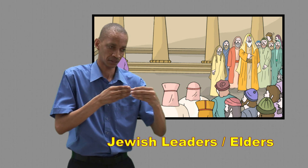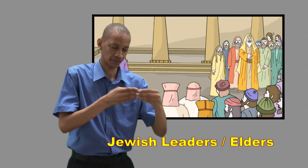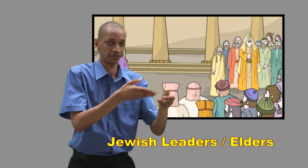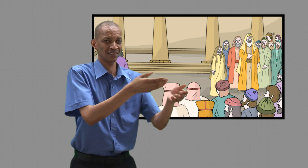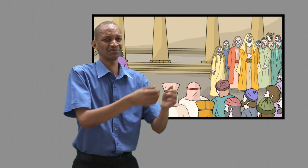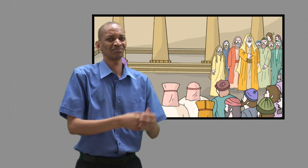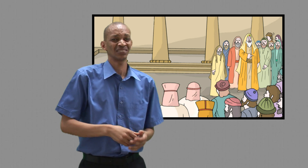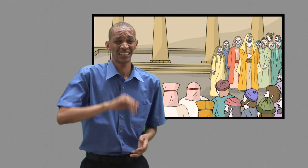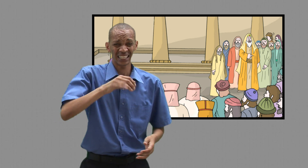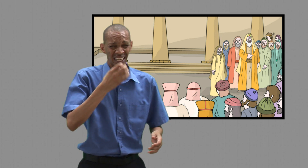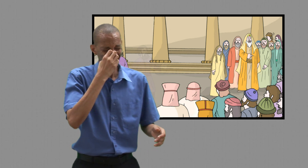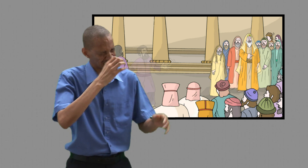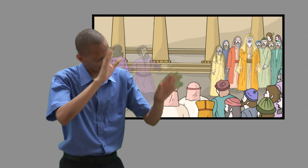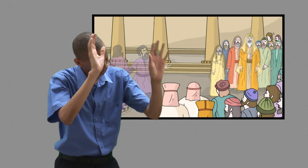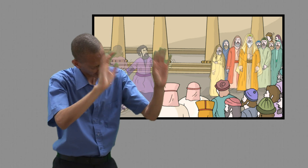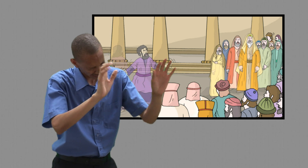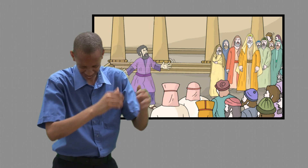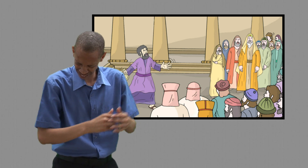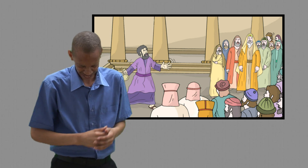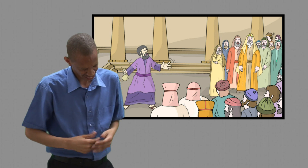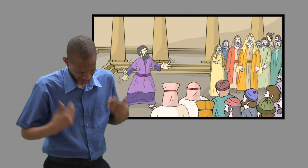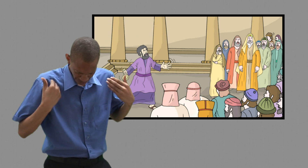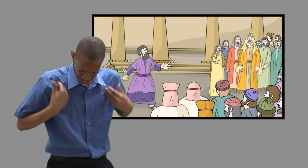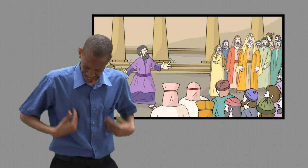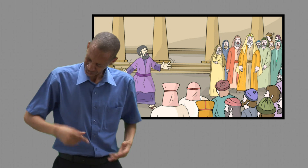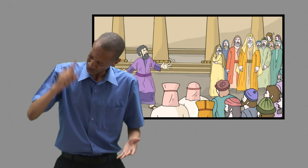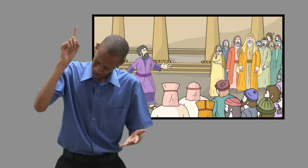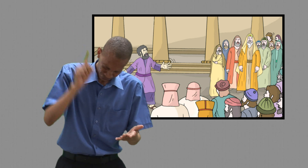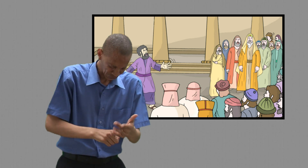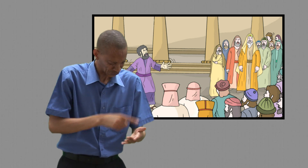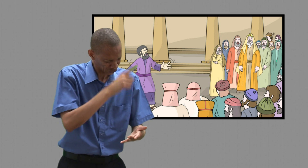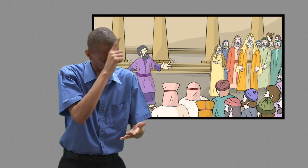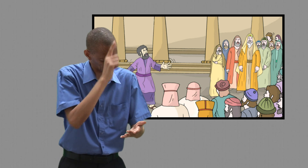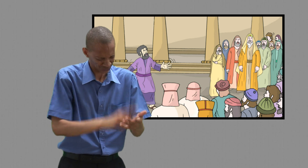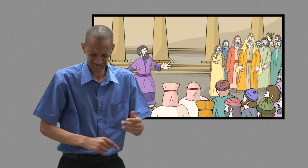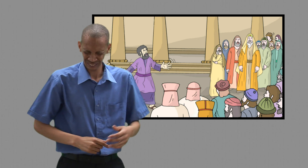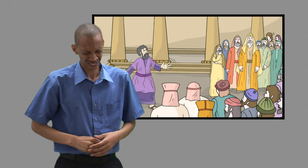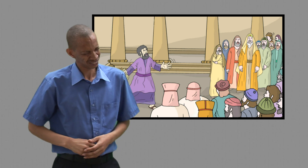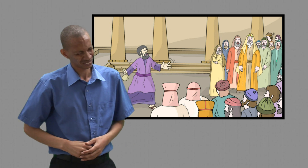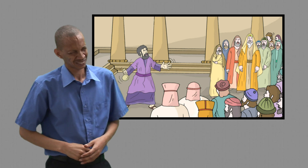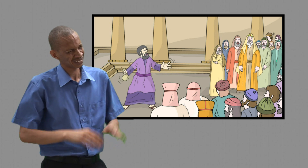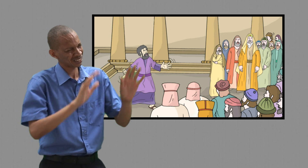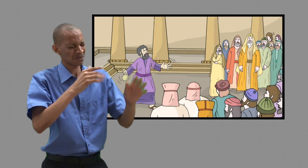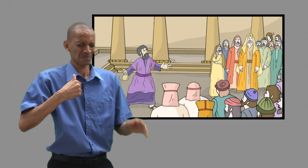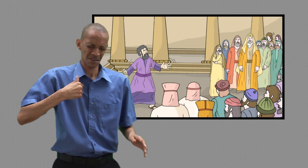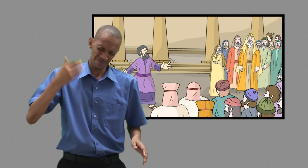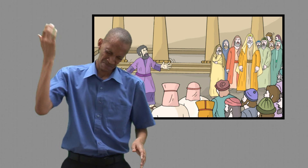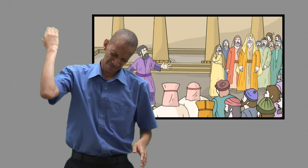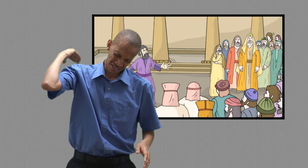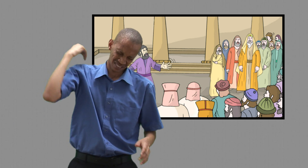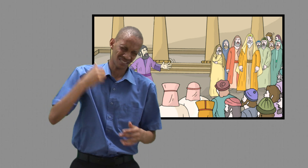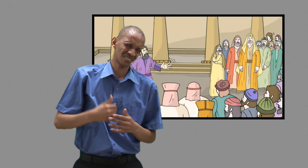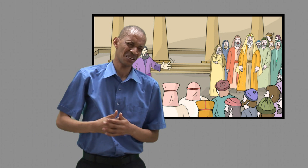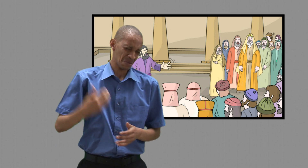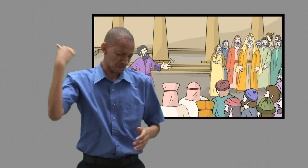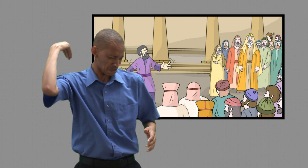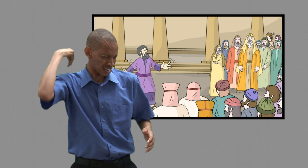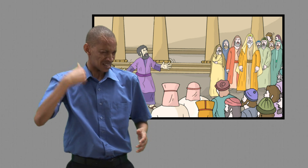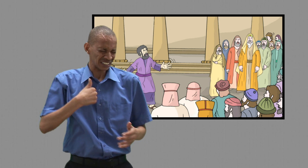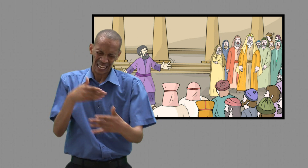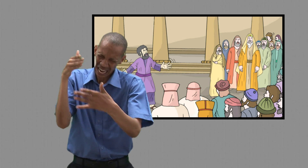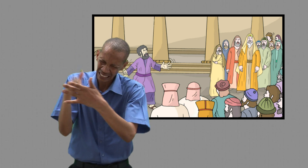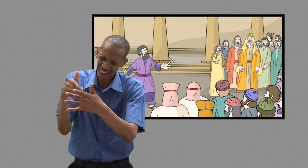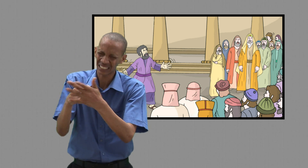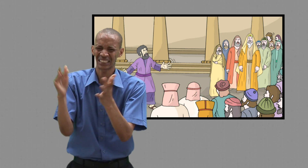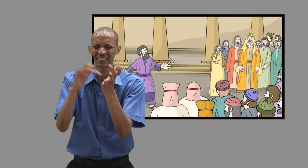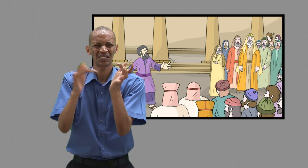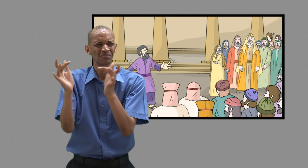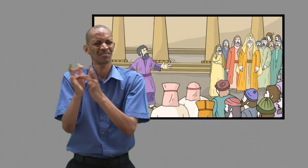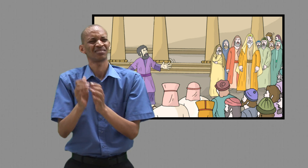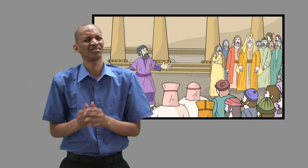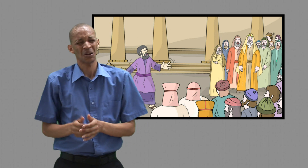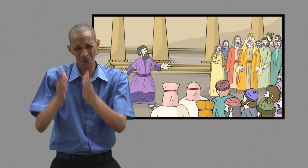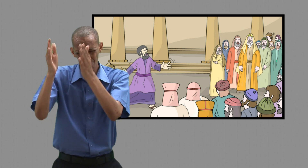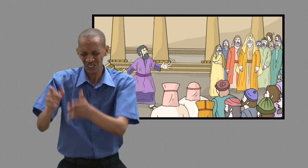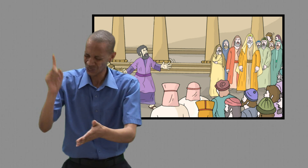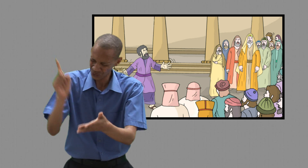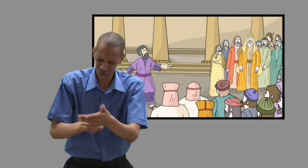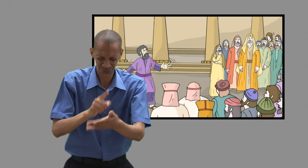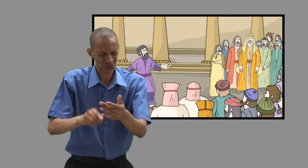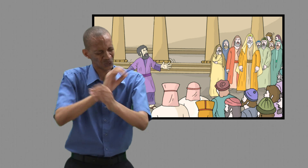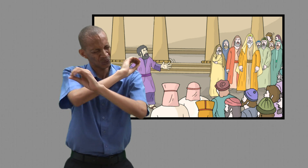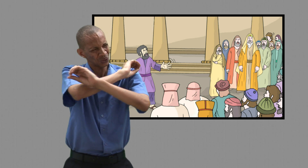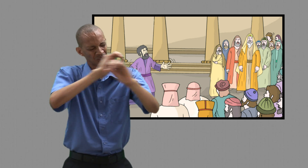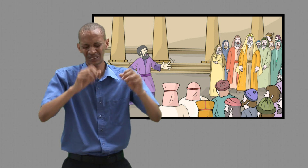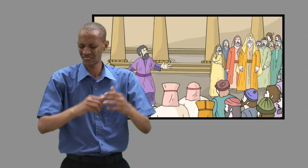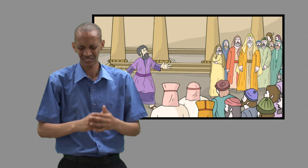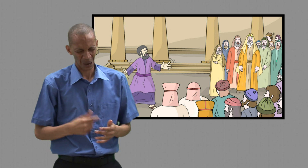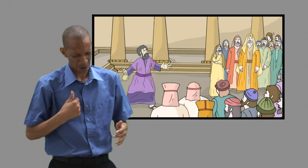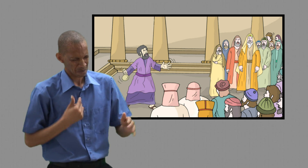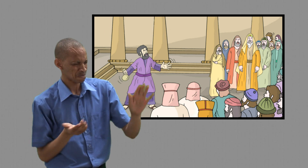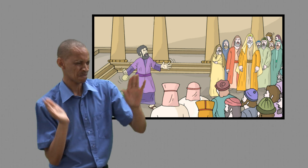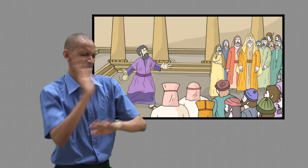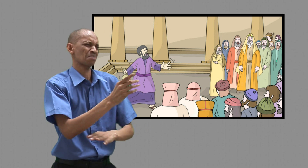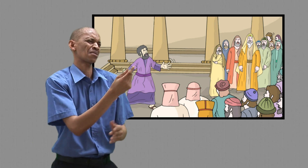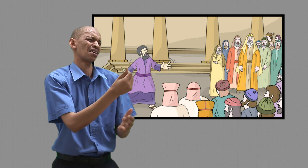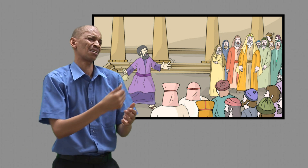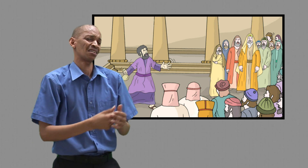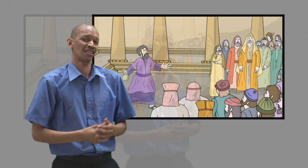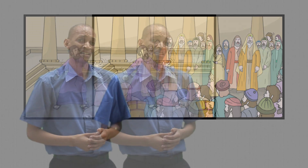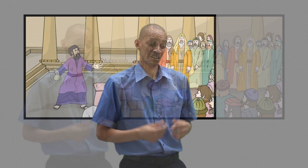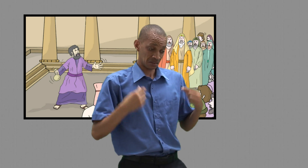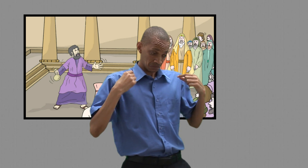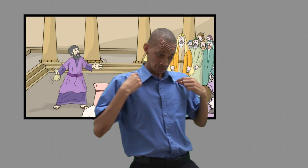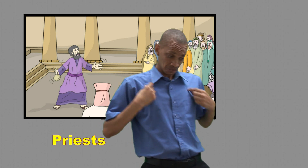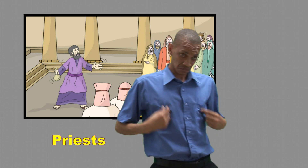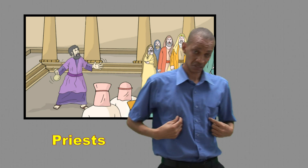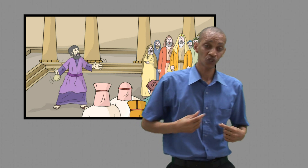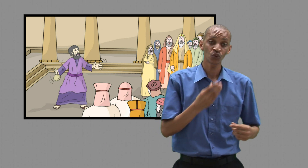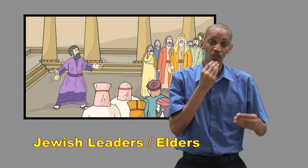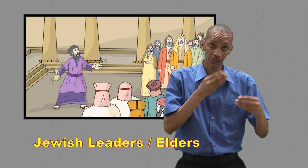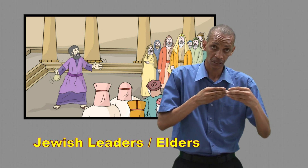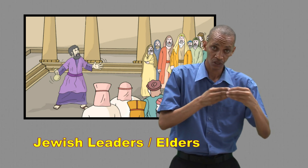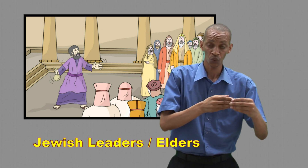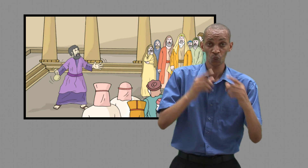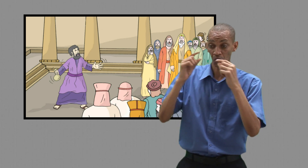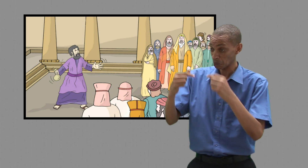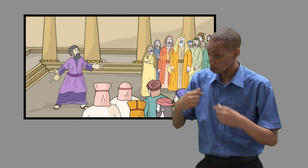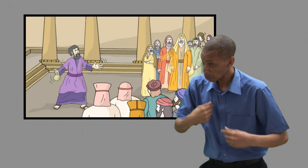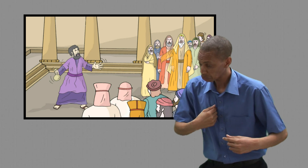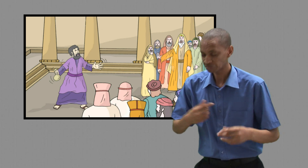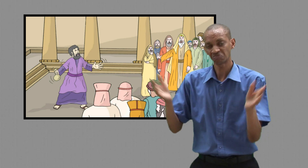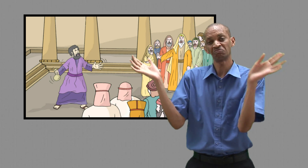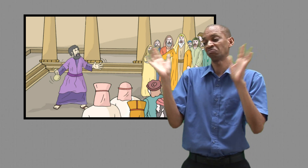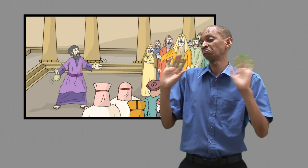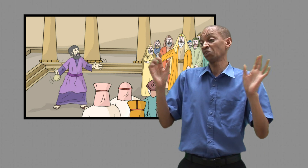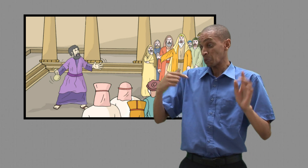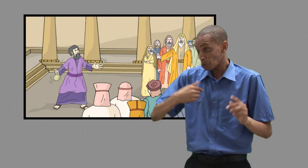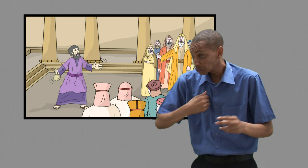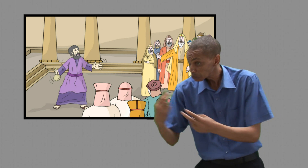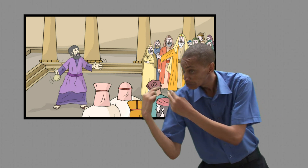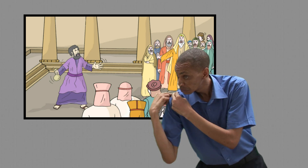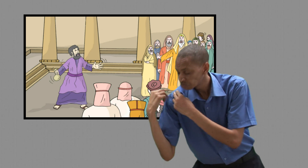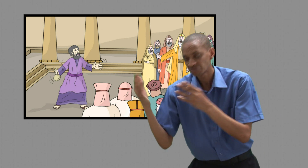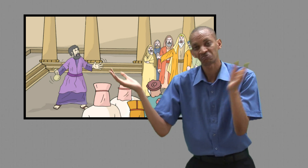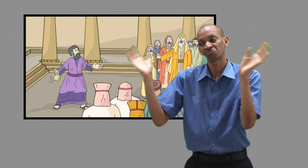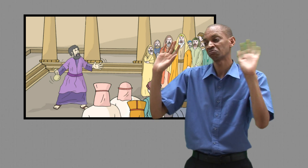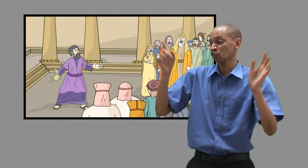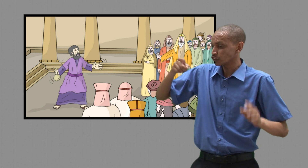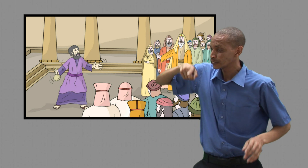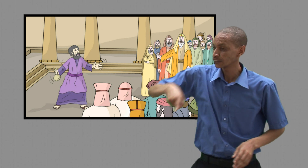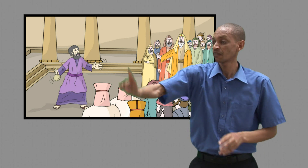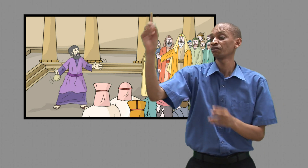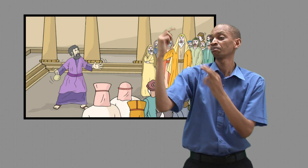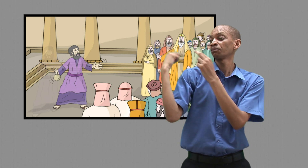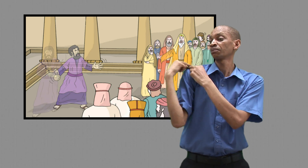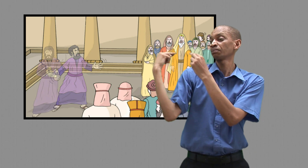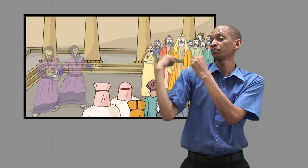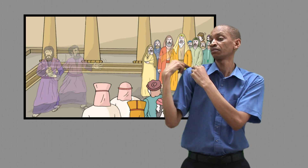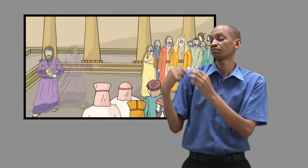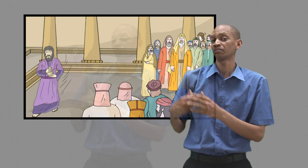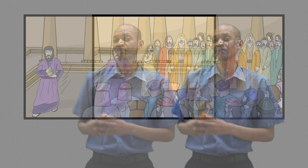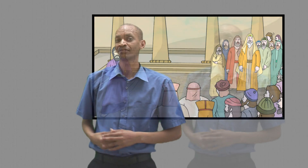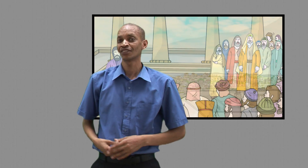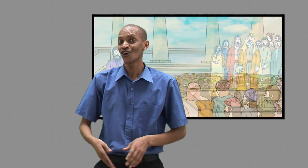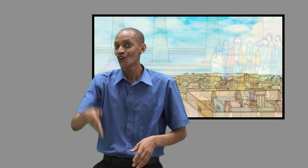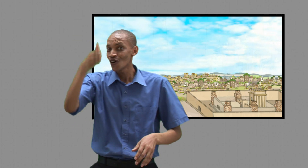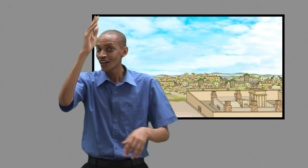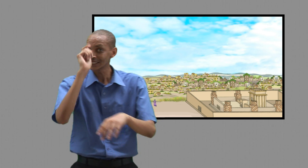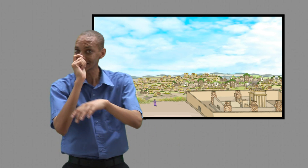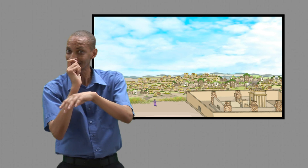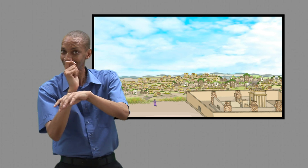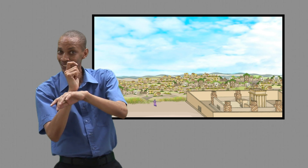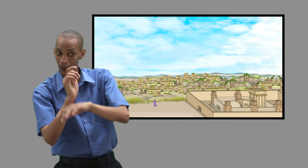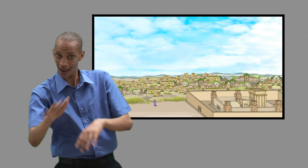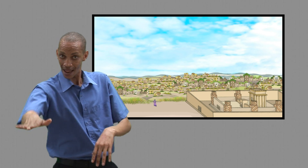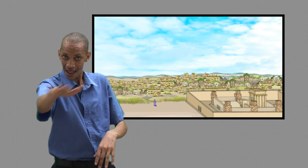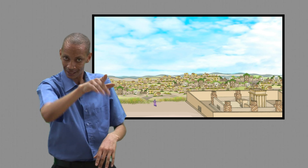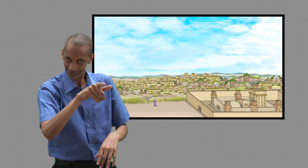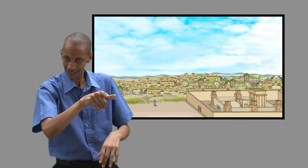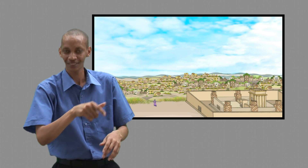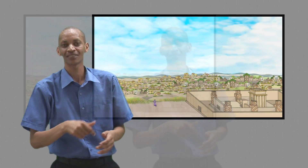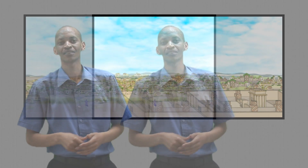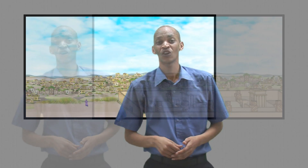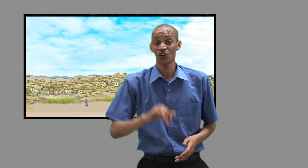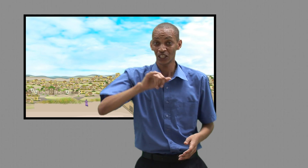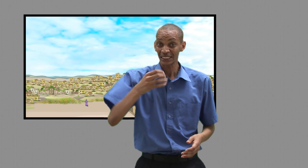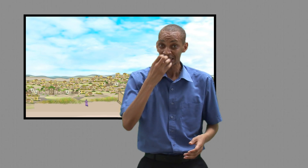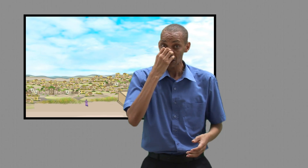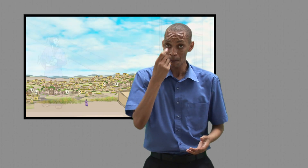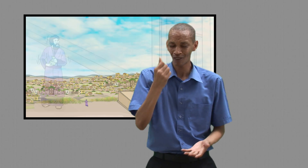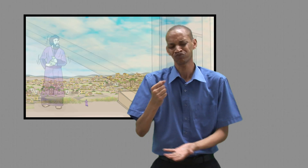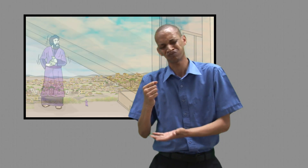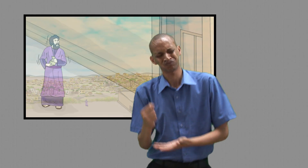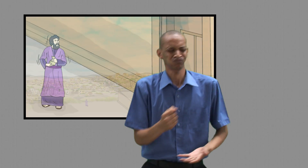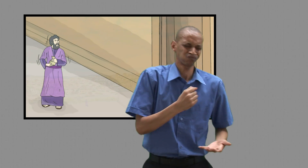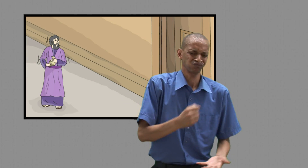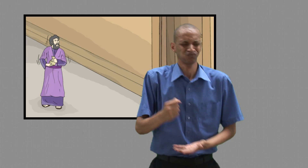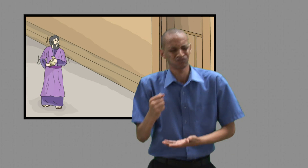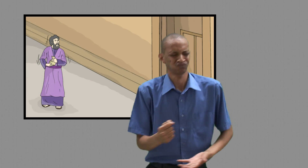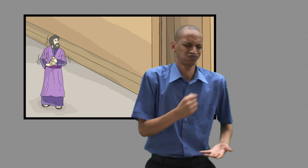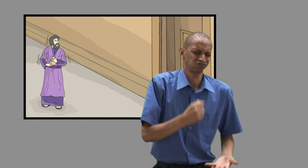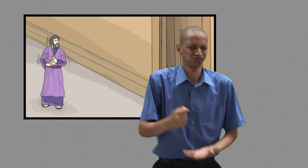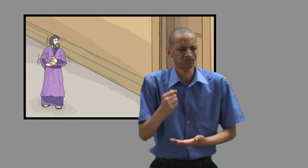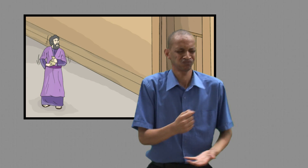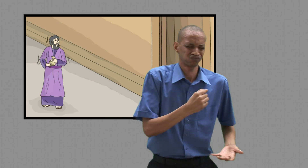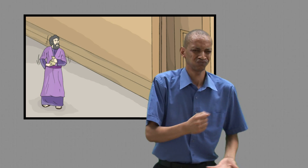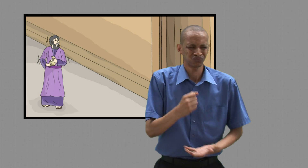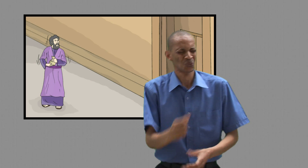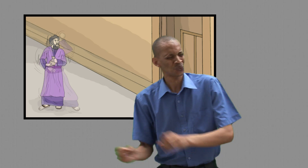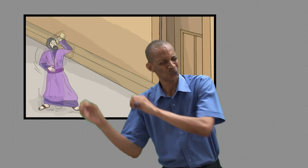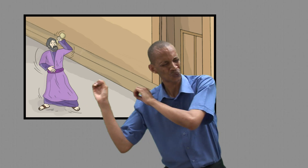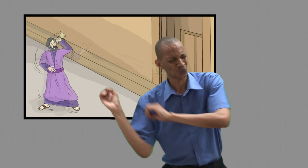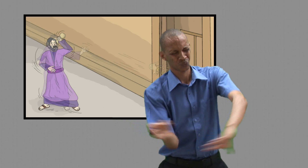“I have sinned by betraying innocent blood,” he said. “What is that to us?” they replied. “You bear the responsibility.”